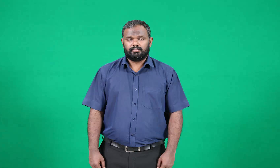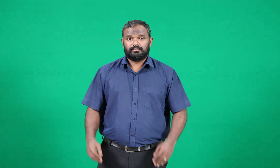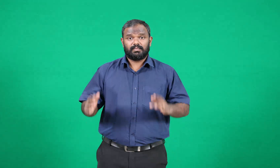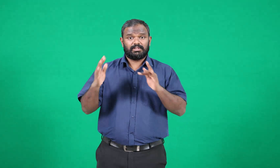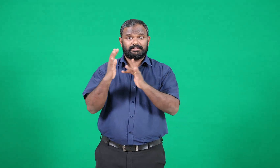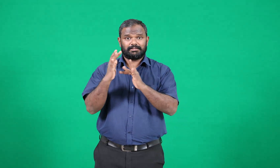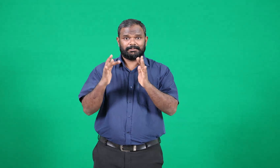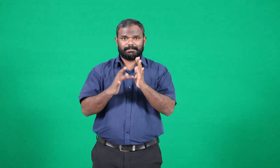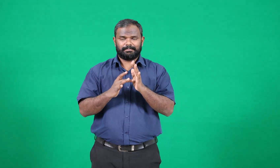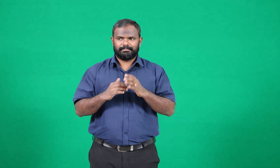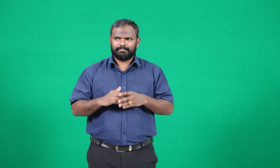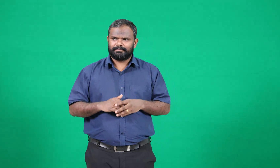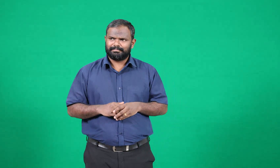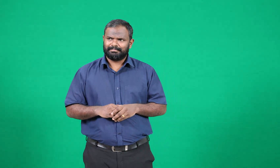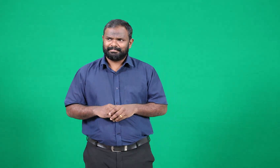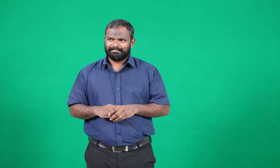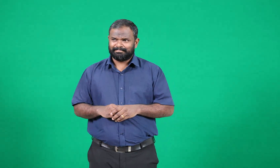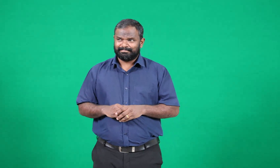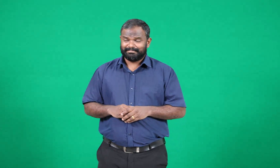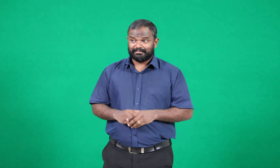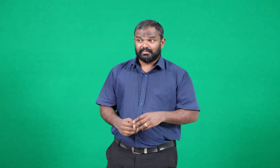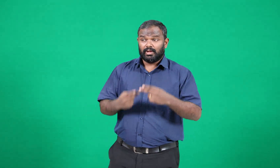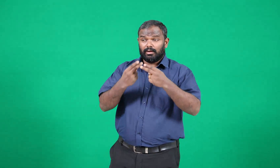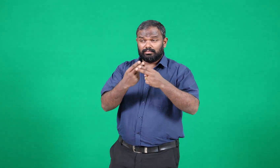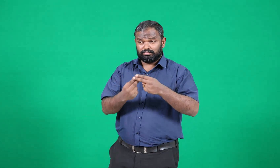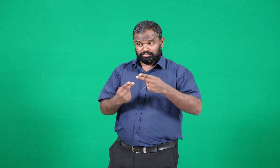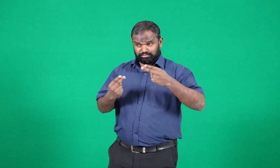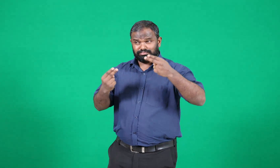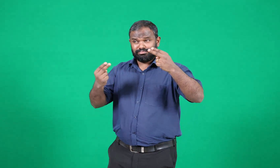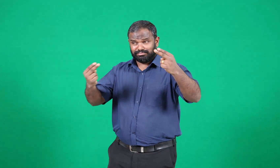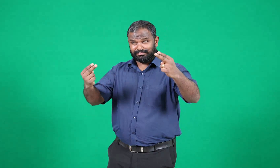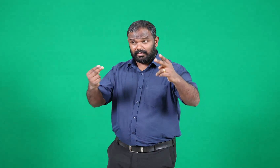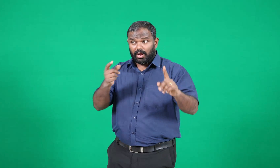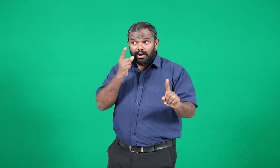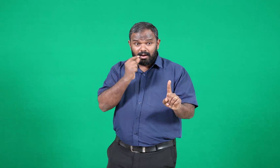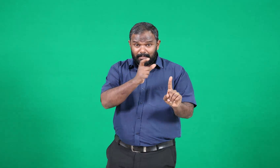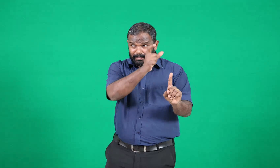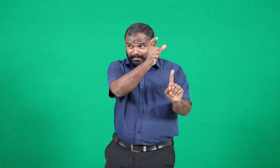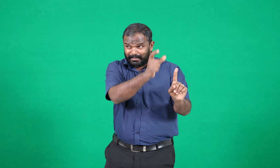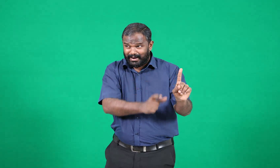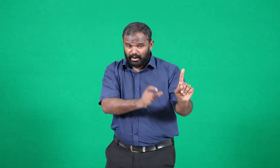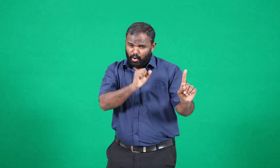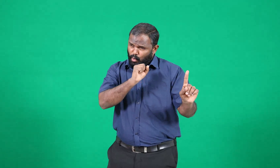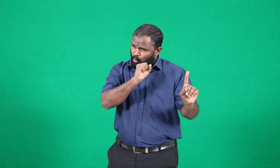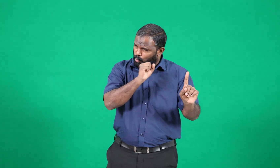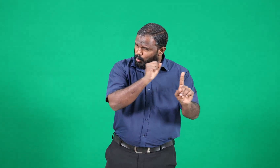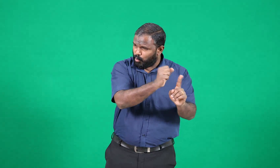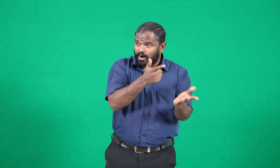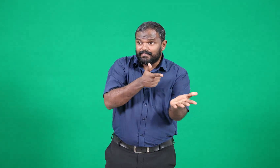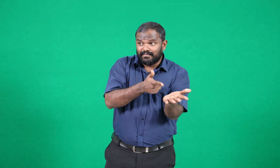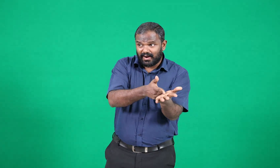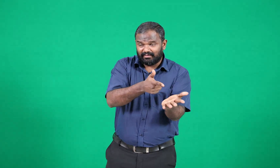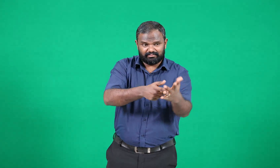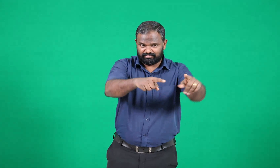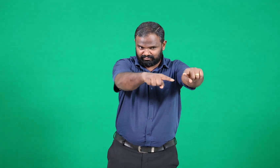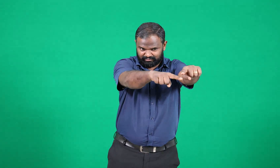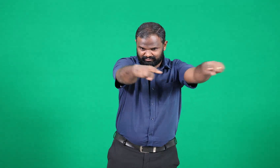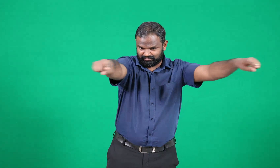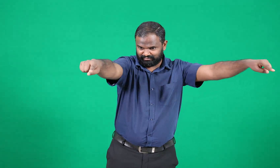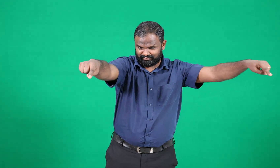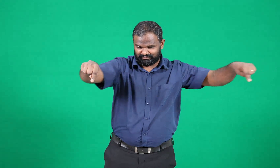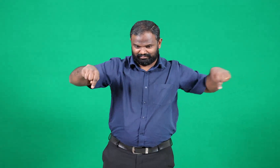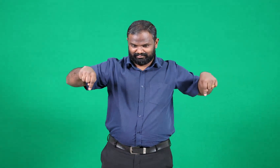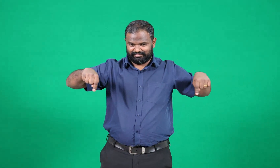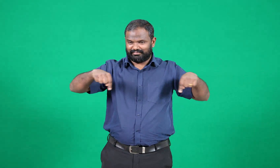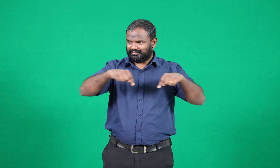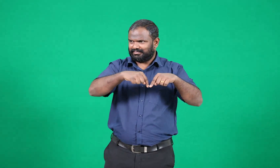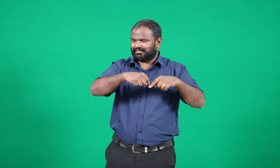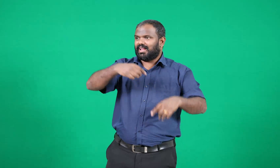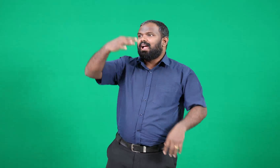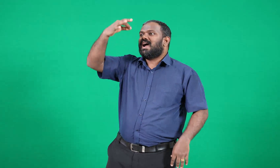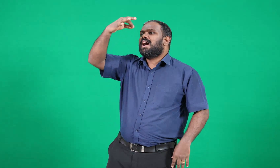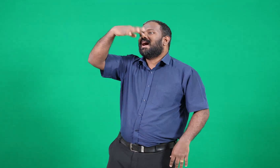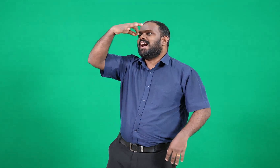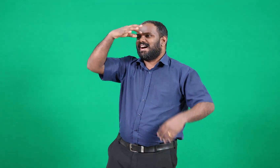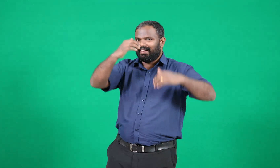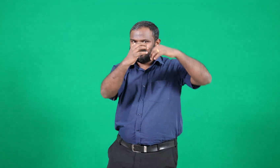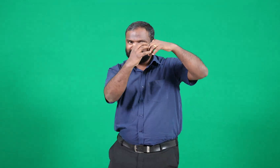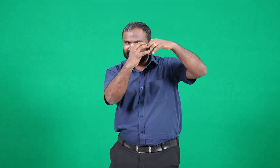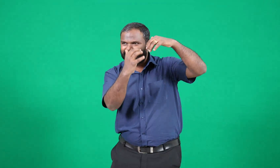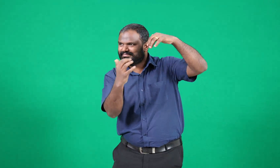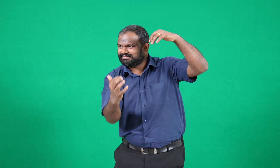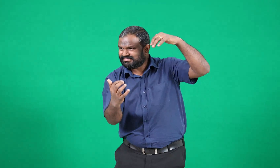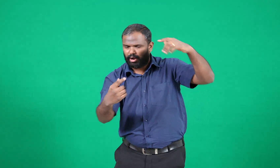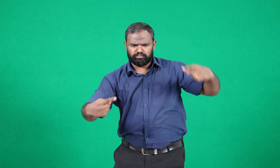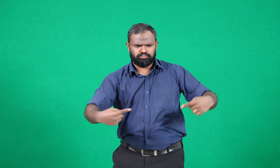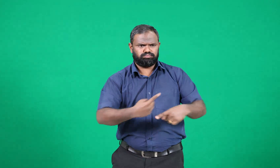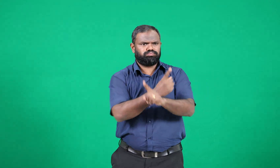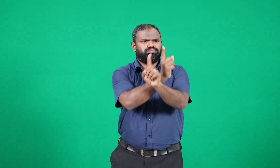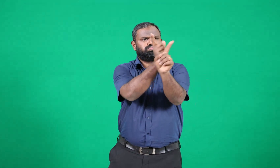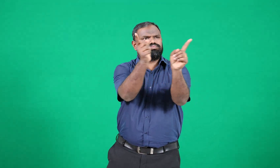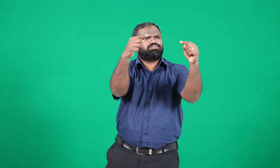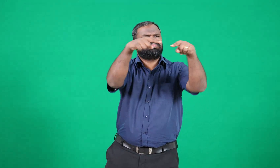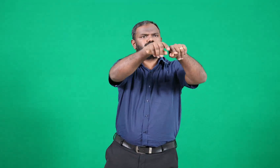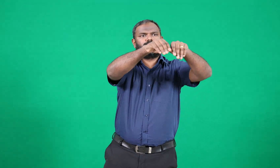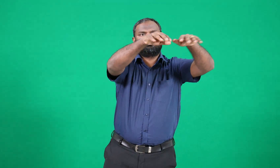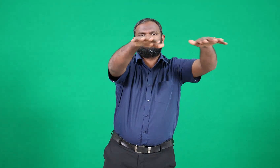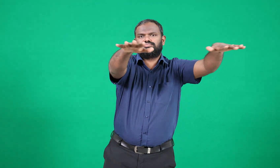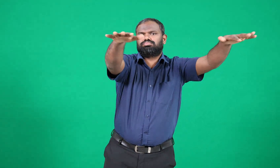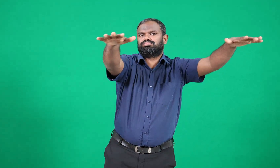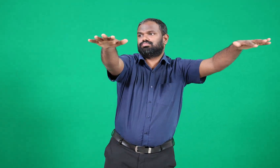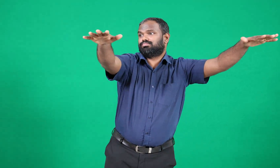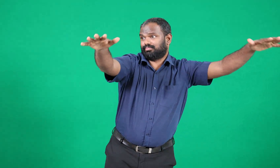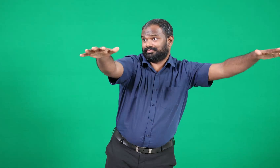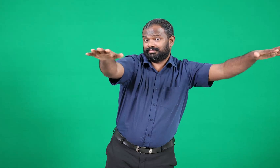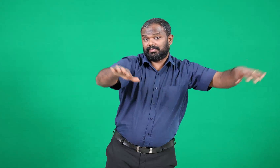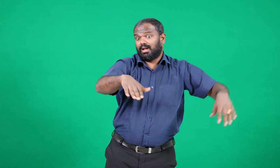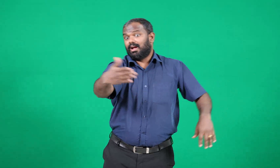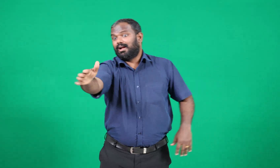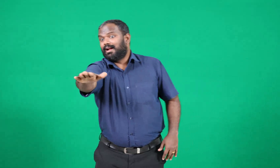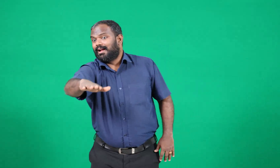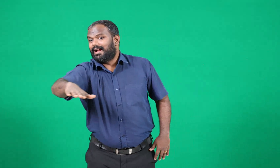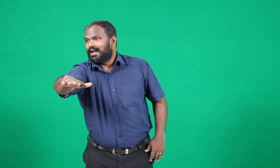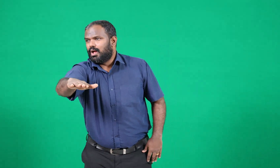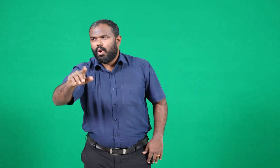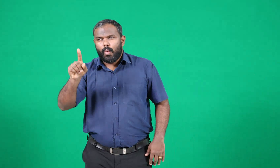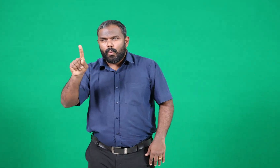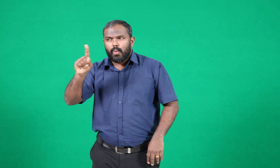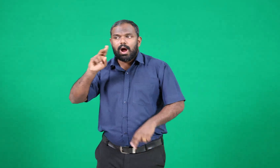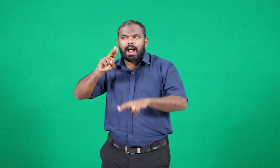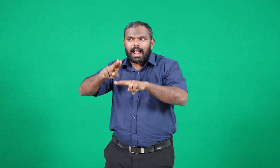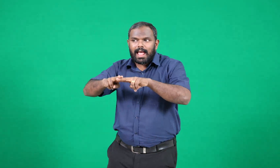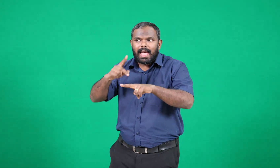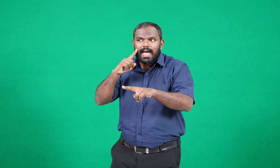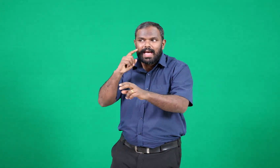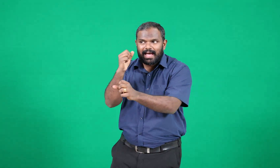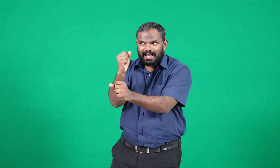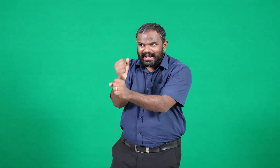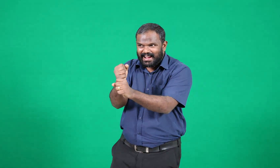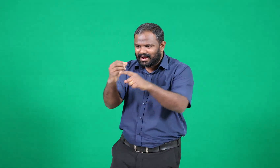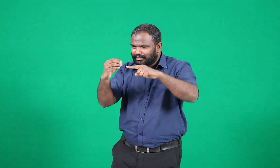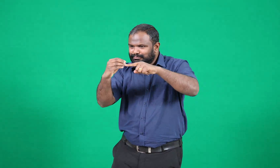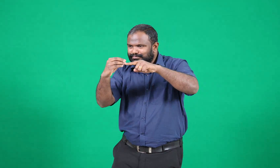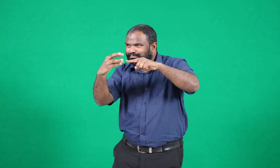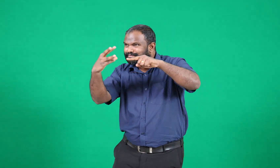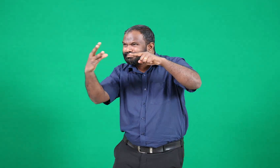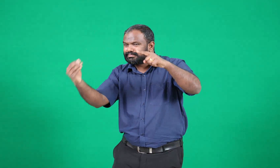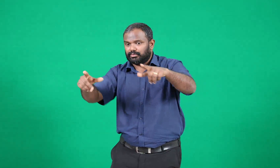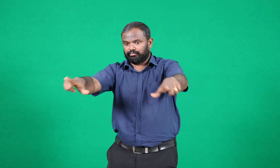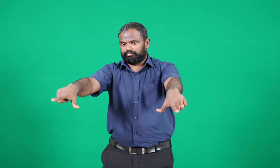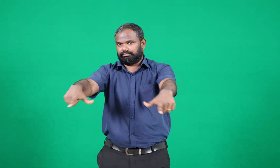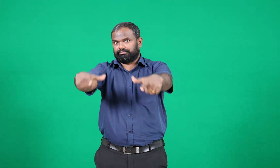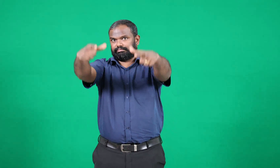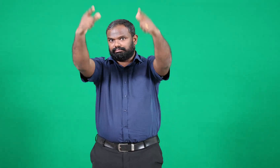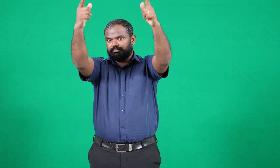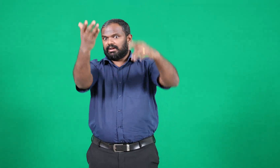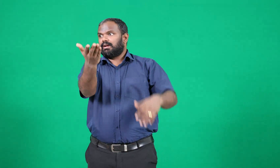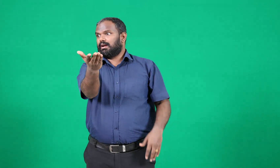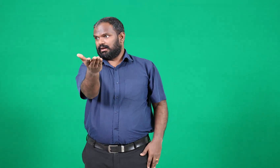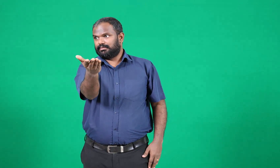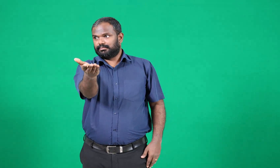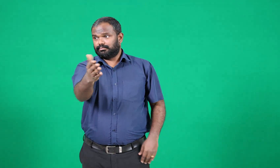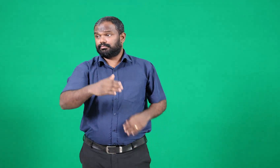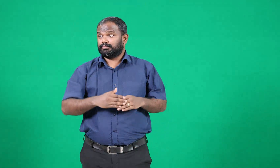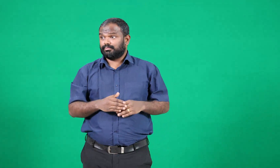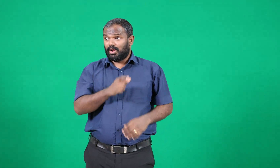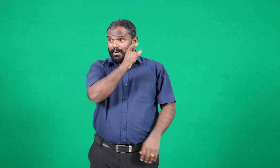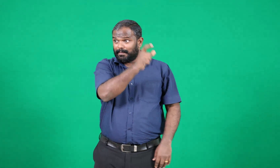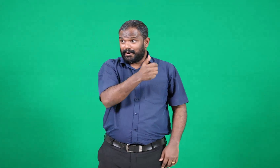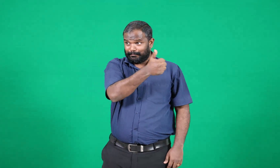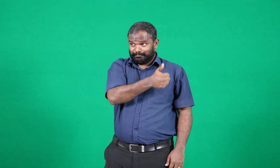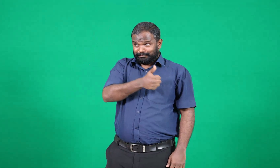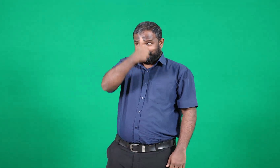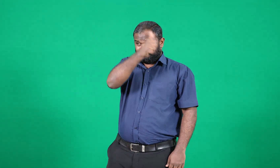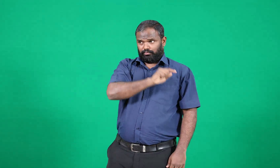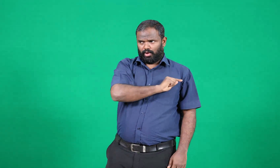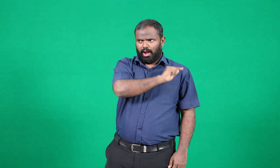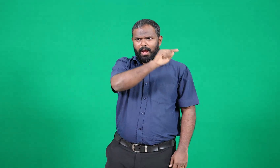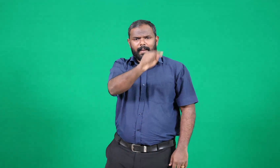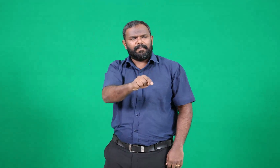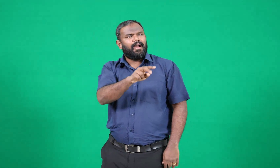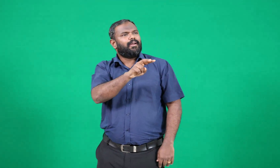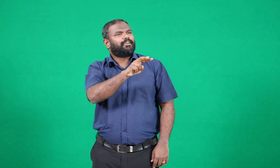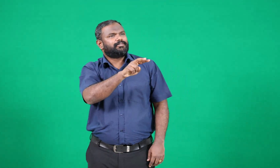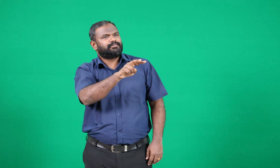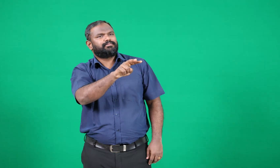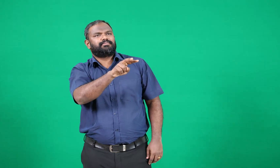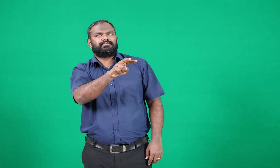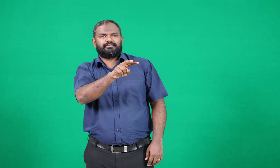Then Jesus told this parable: "A man had a fig tree that was planted in his vineyard. He went to look for fruit on it, but did not find any.